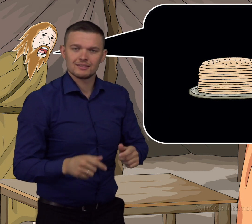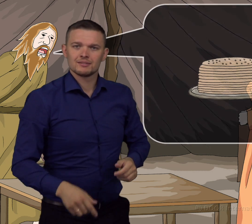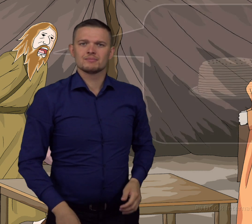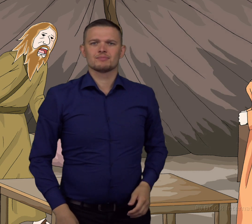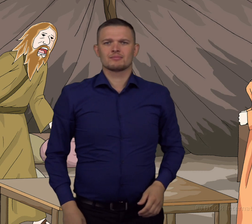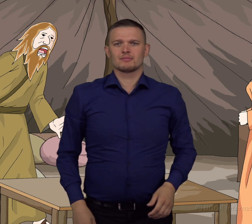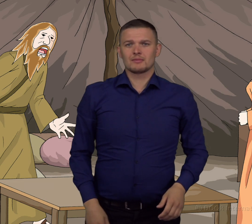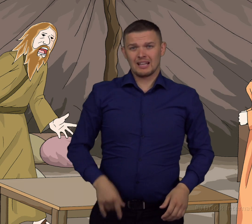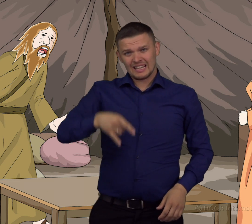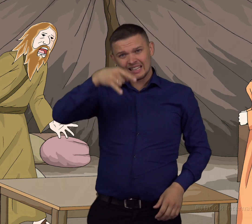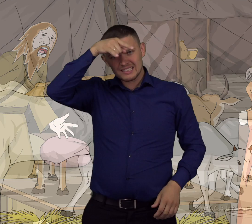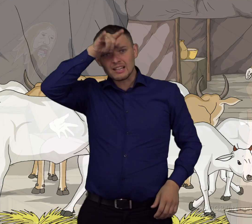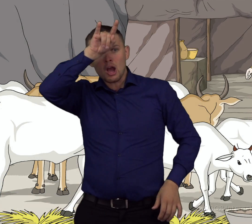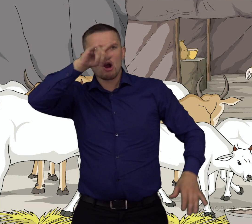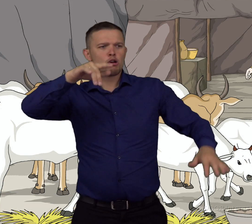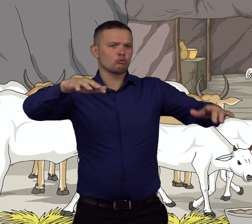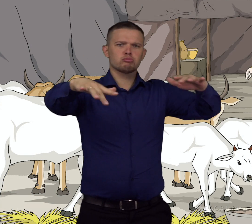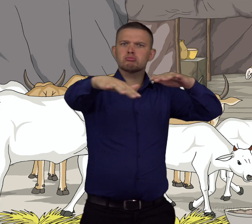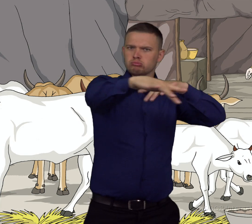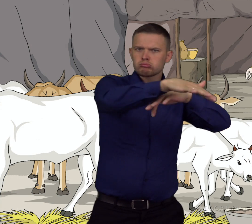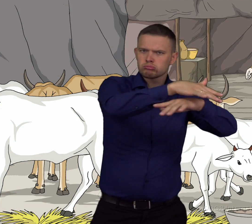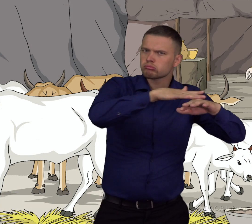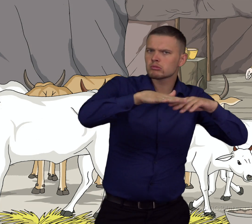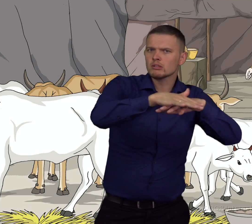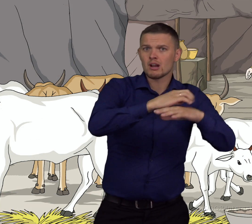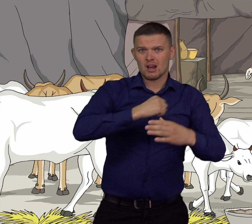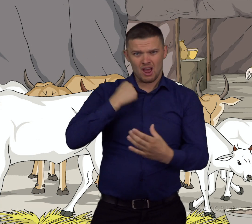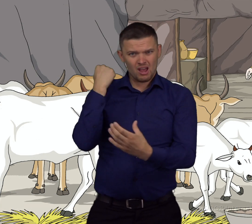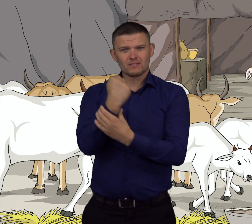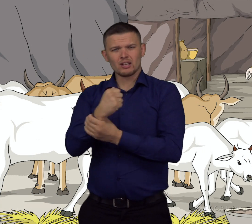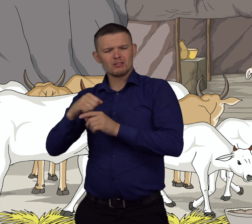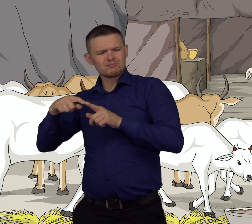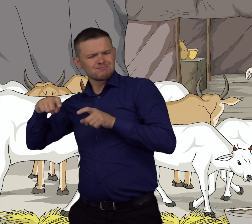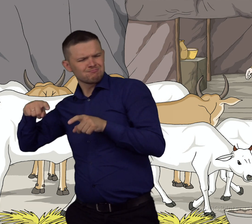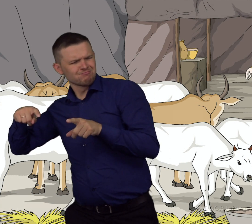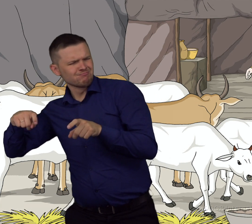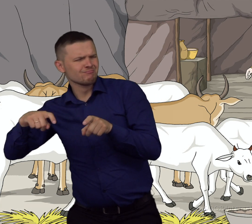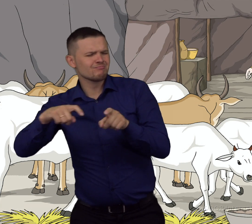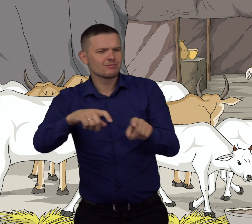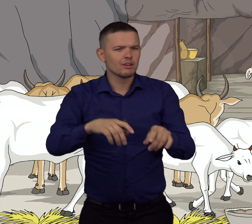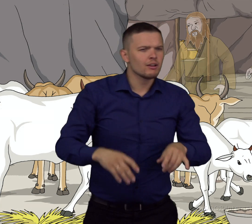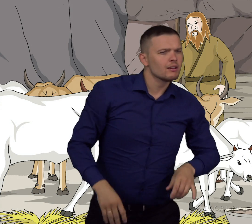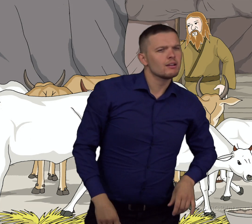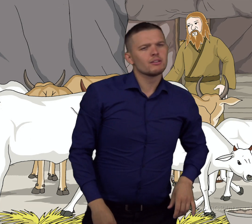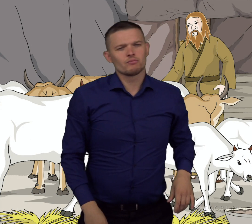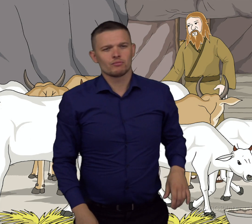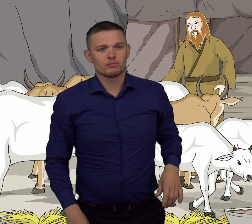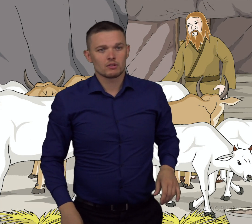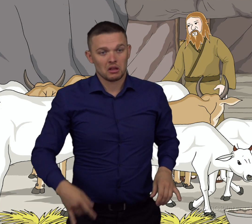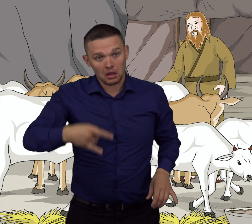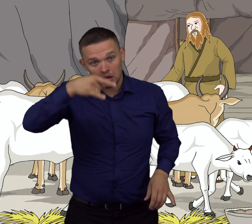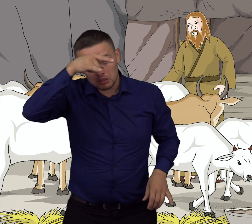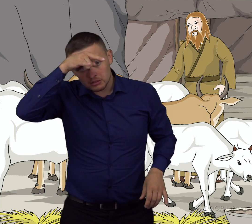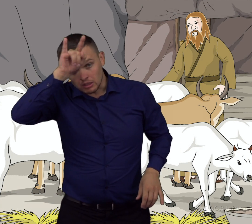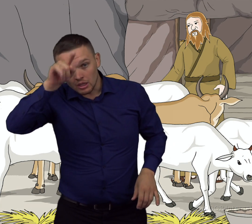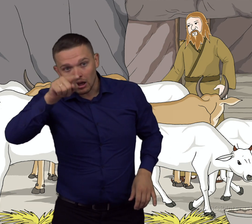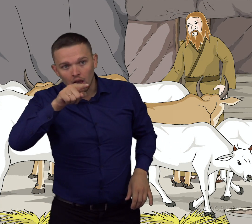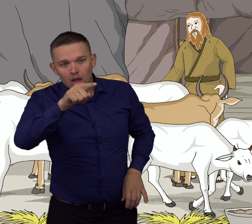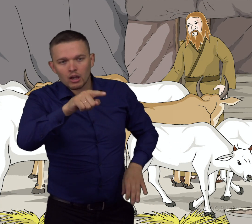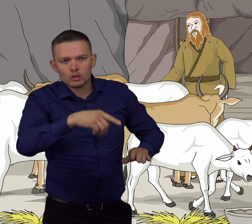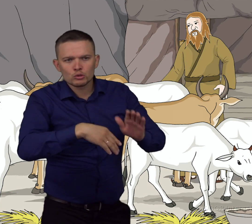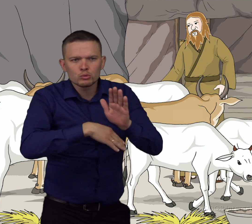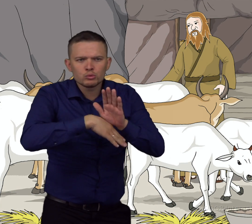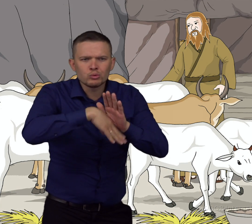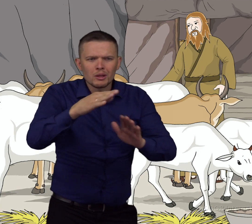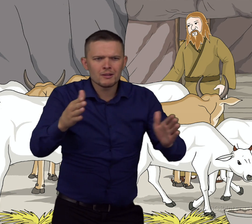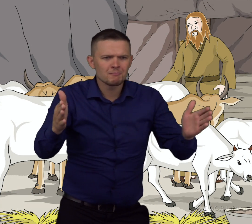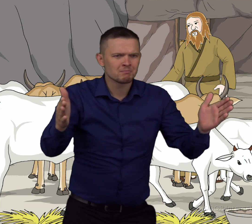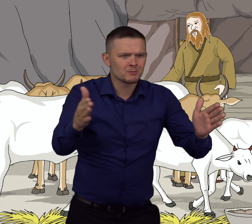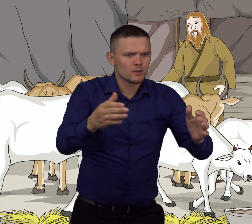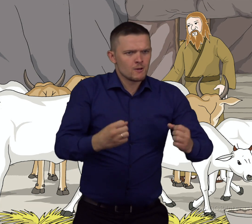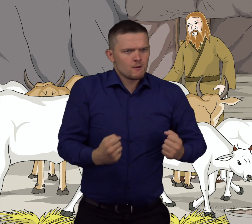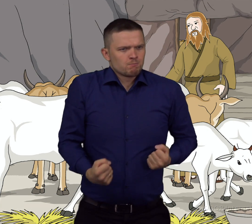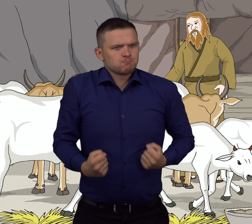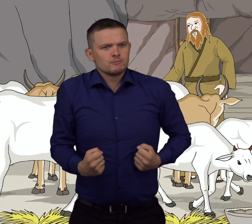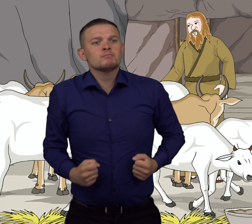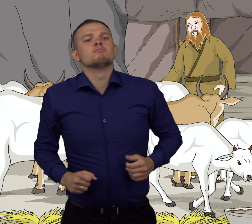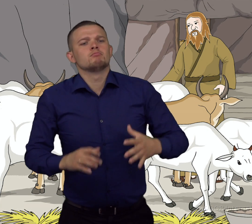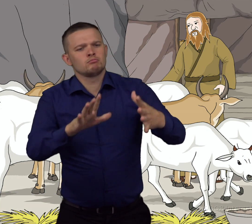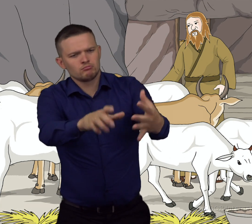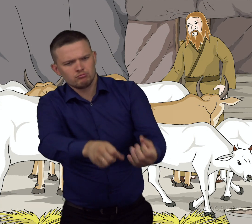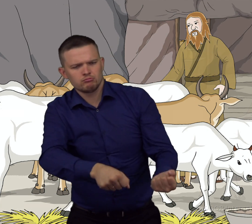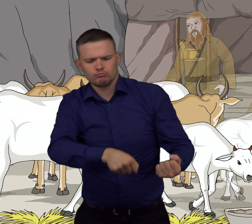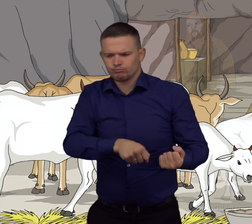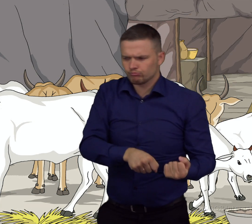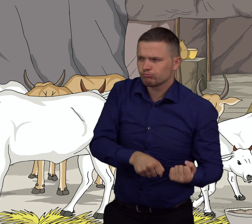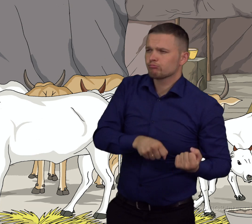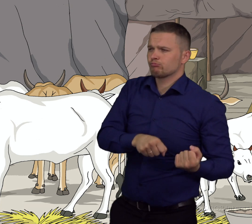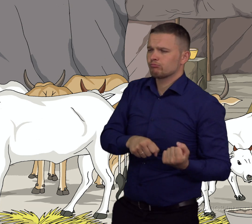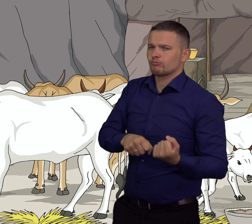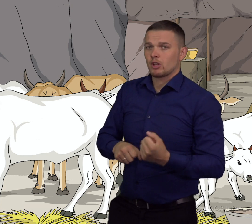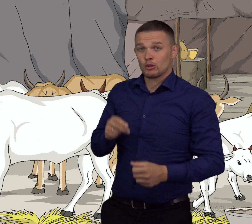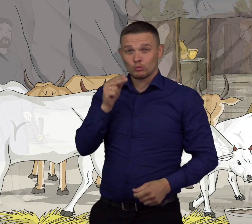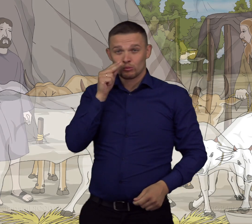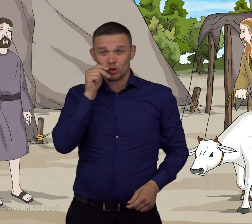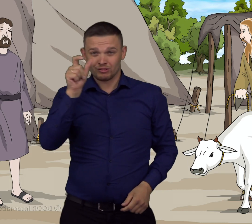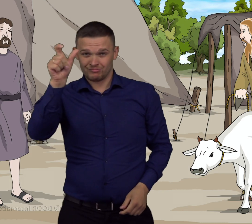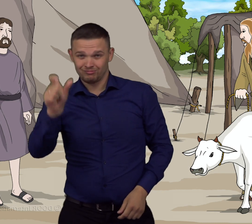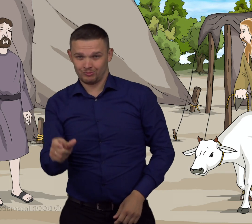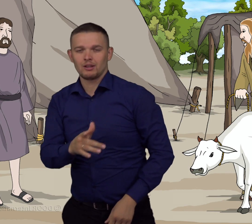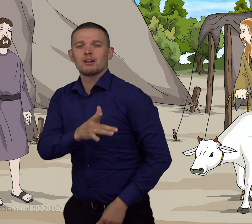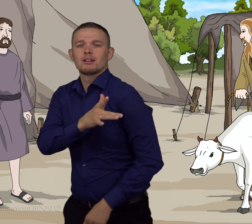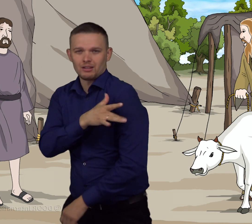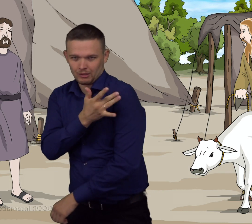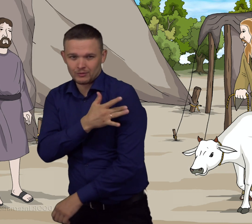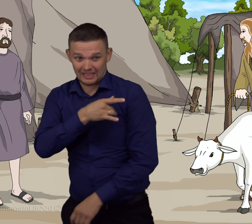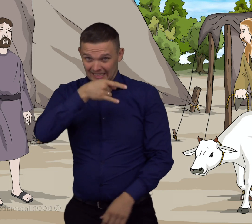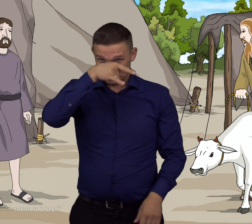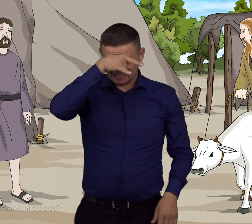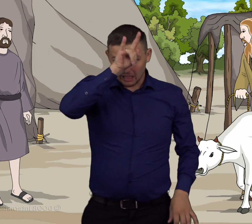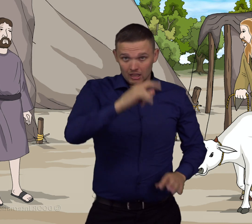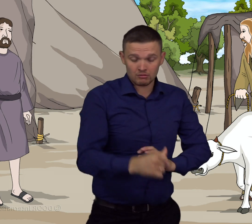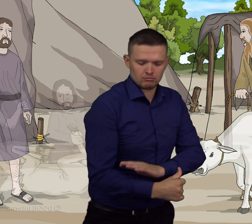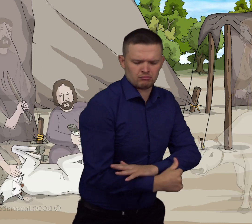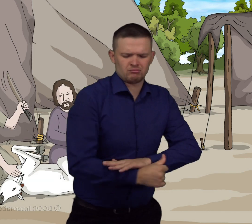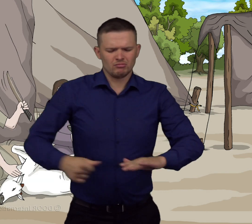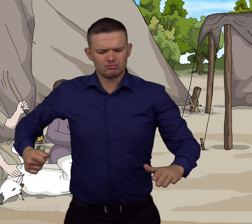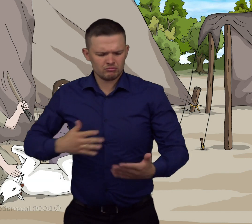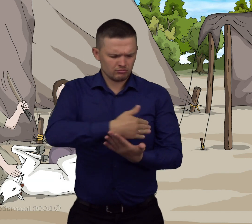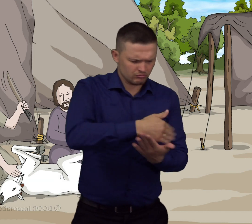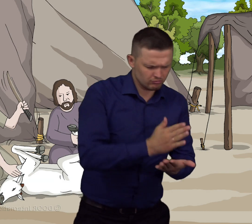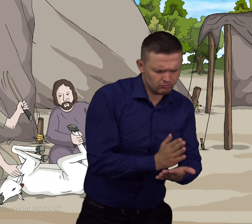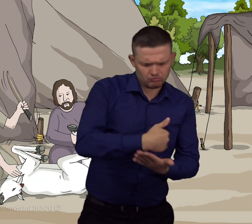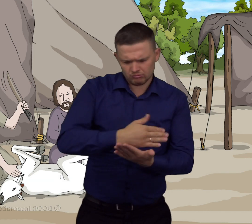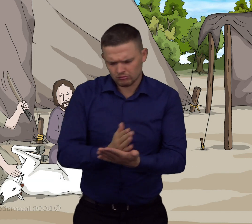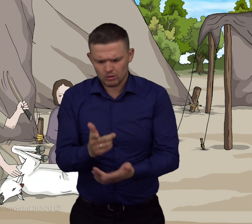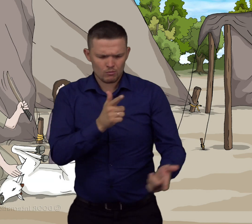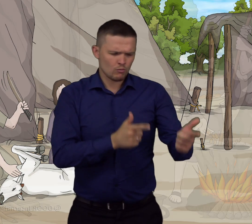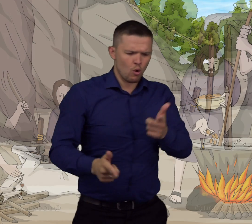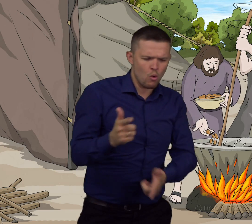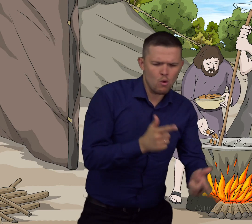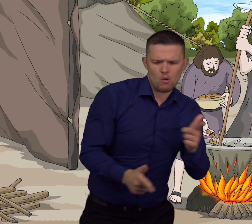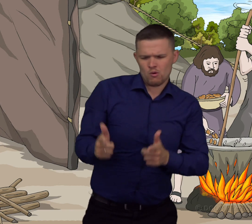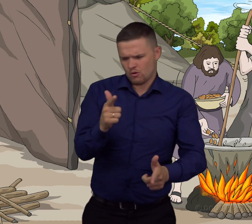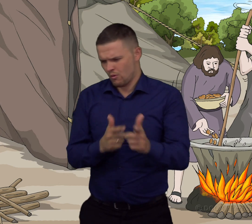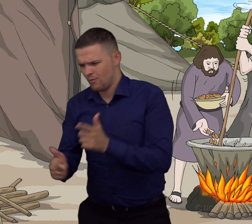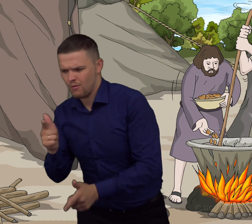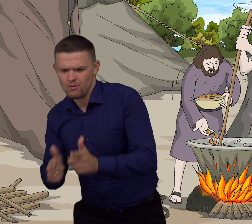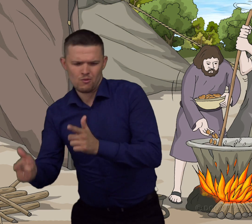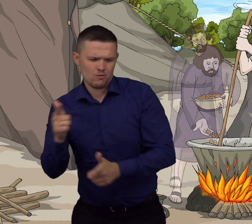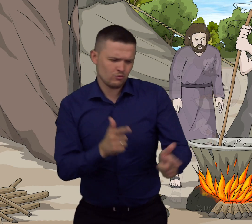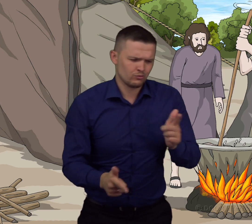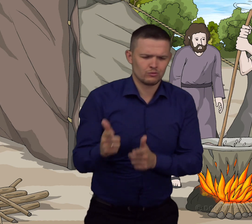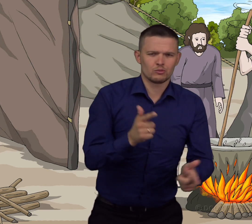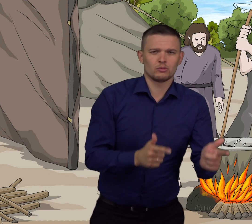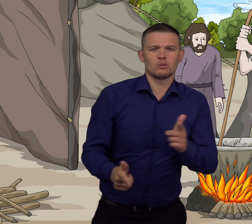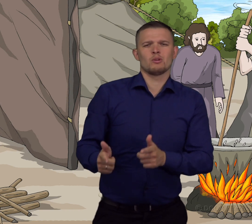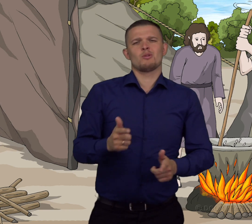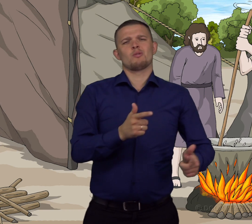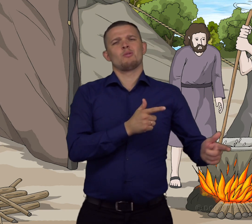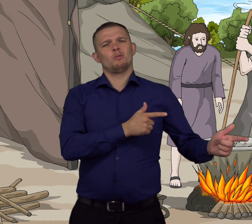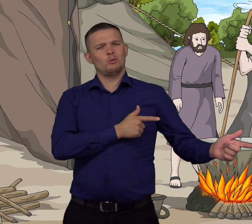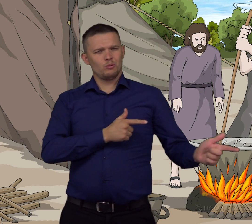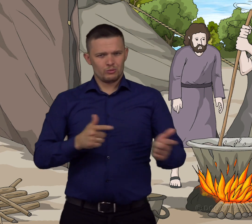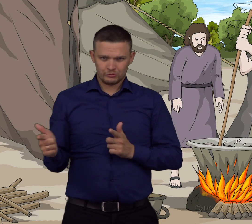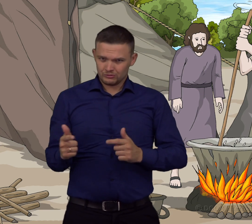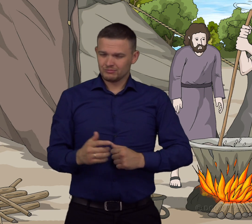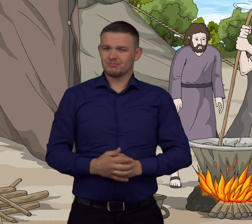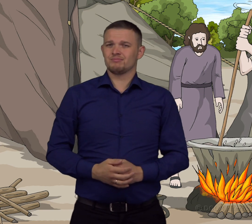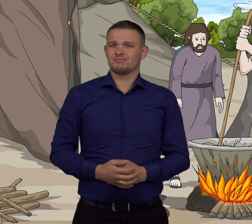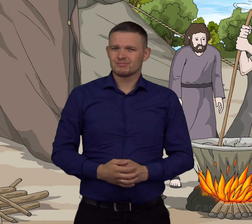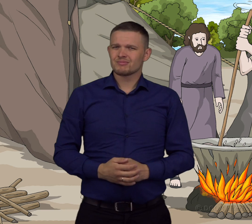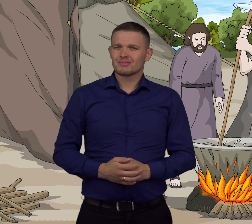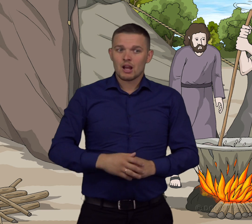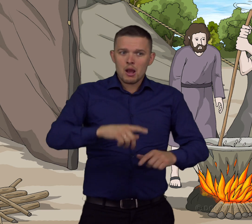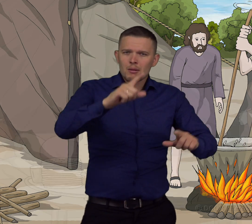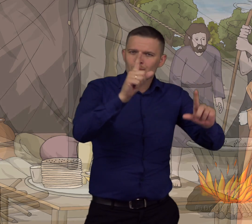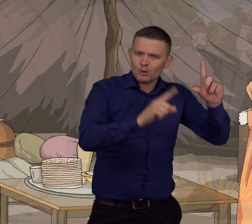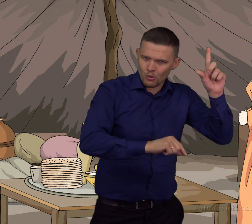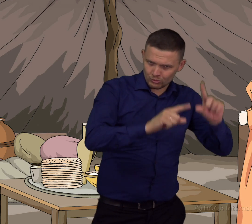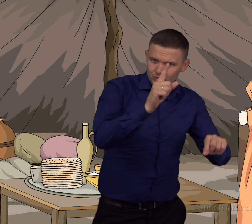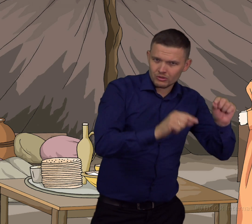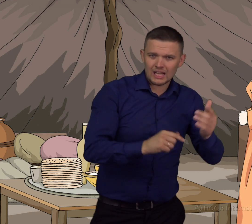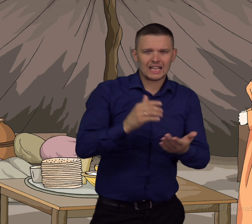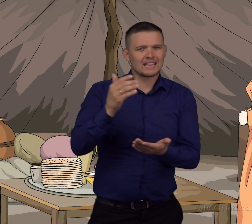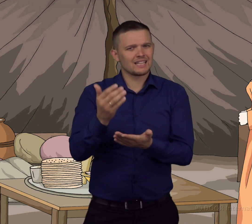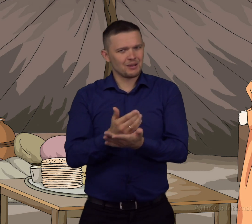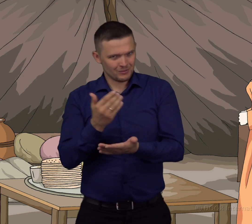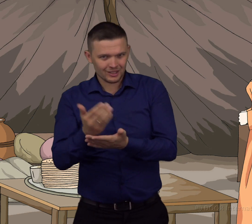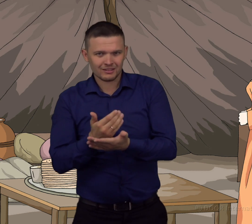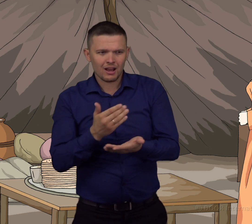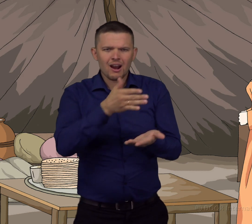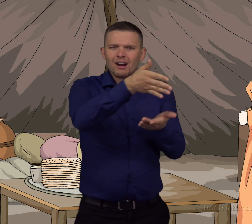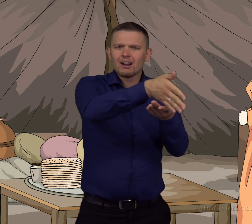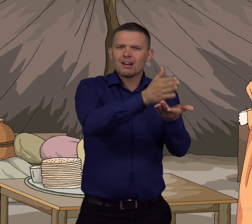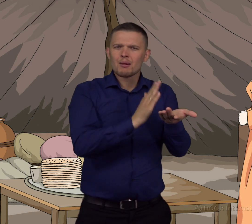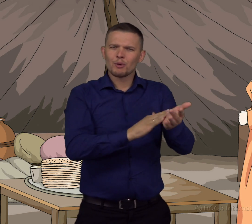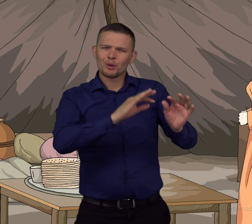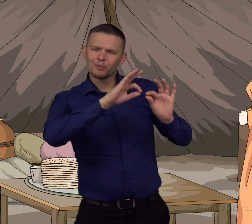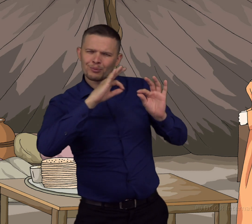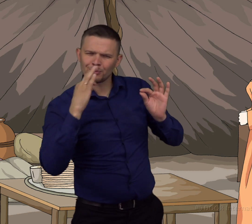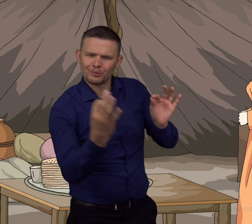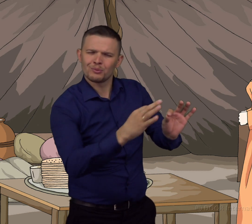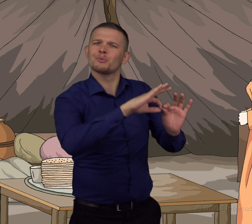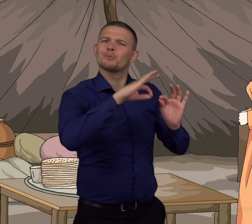Meanwhile, Abraham ran to the herd, selected a tender and choice calf, and gave it to a servant, who hurried to prepare it.